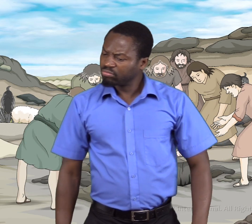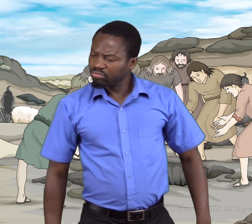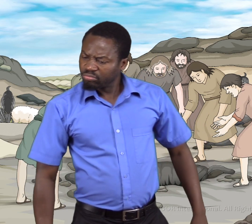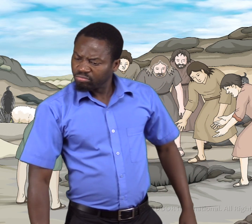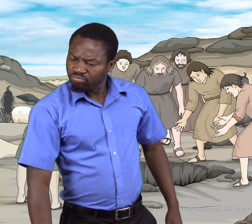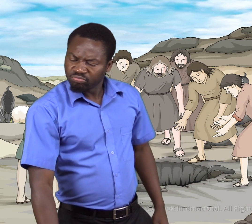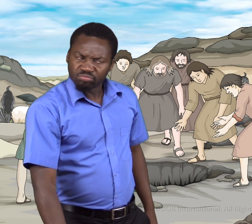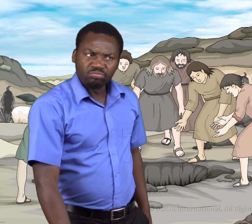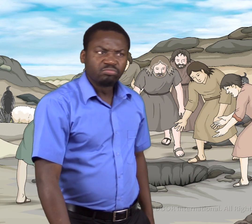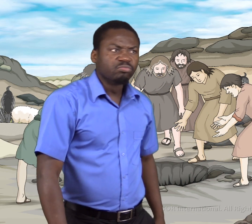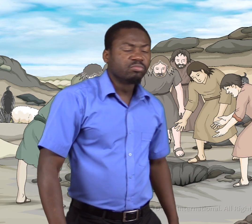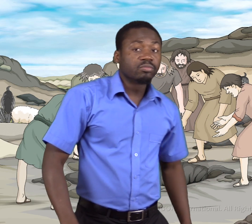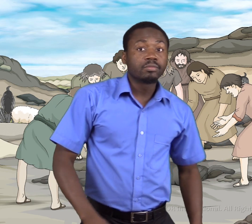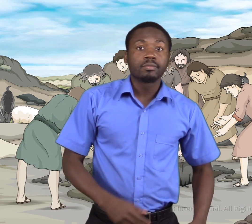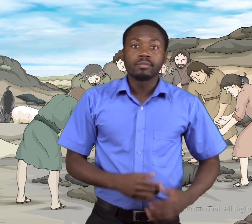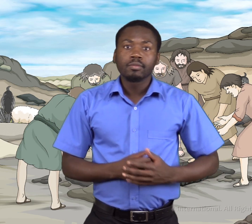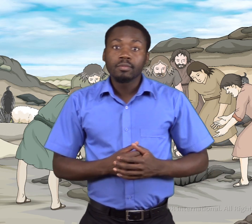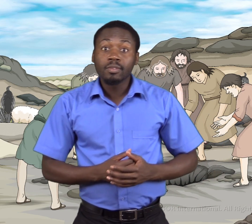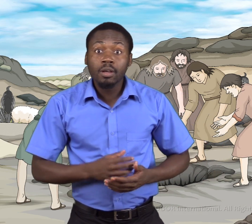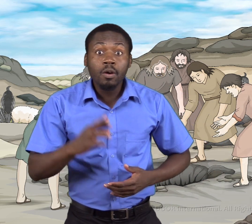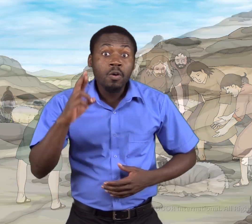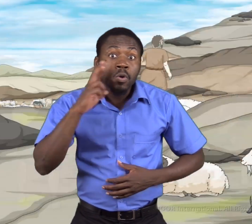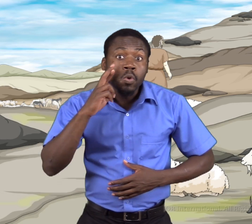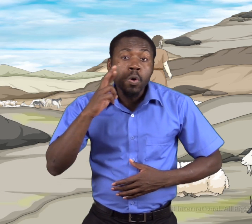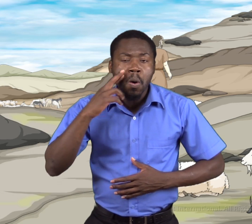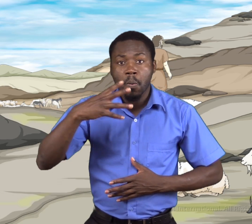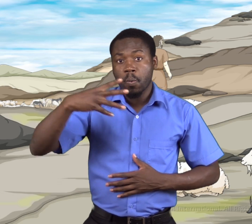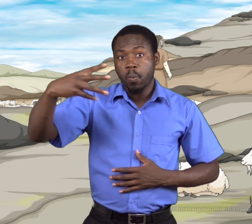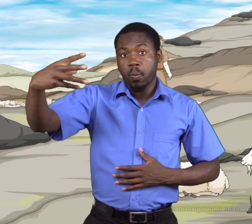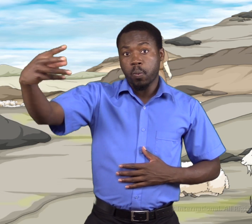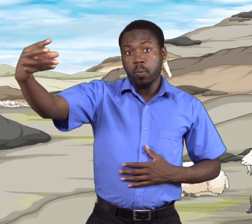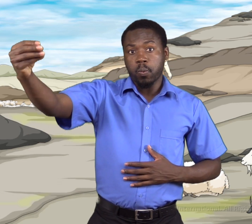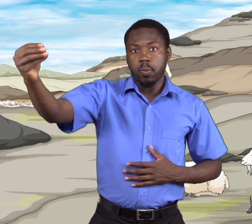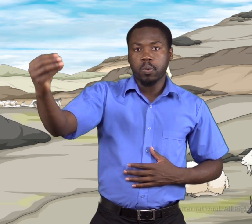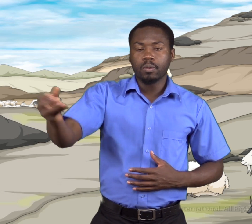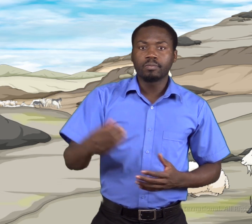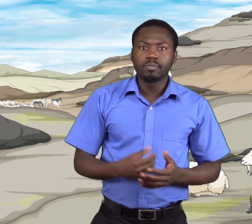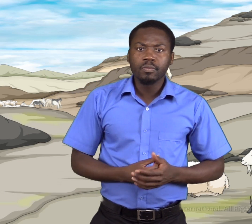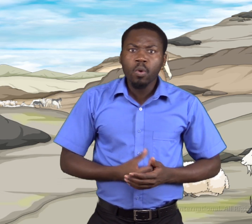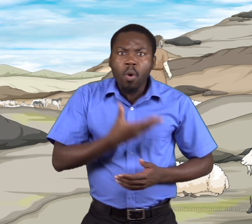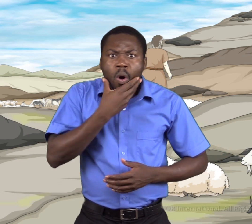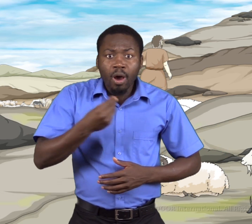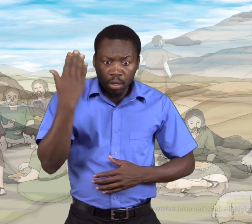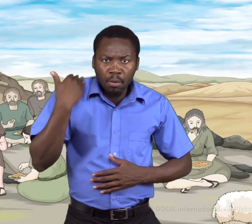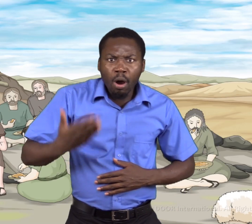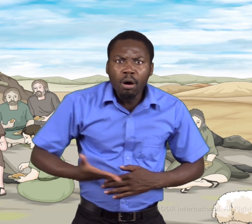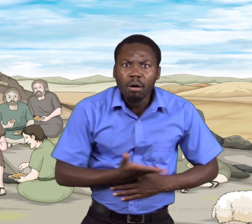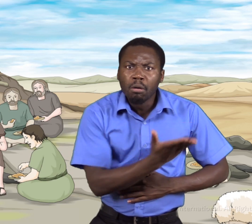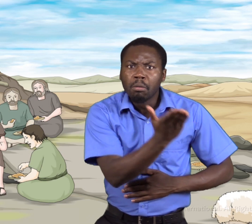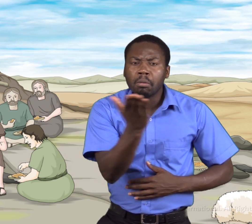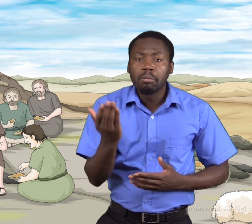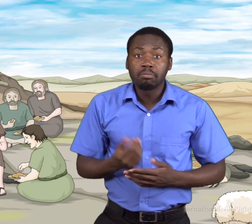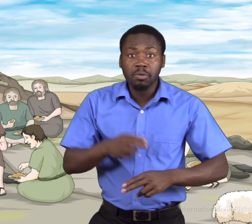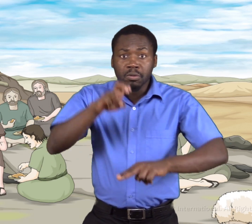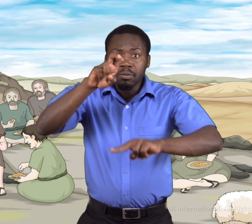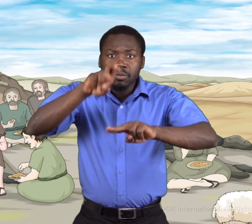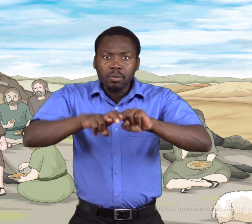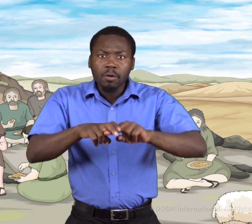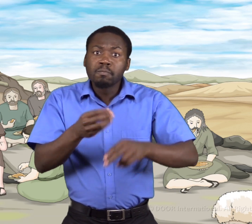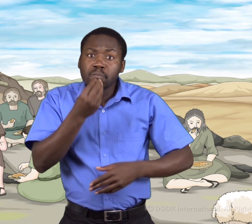Now the pit was empty, with no water in it.